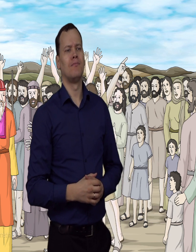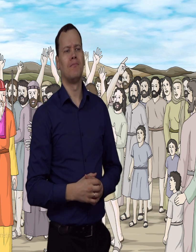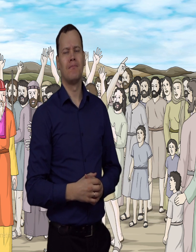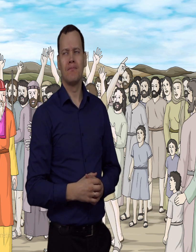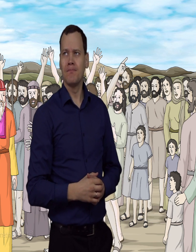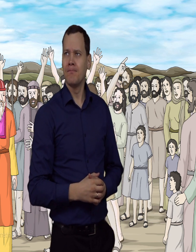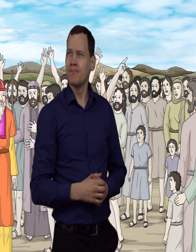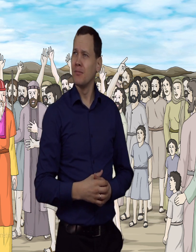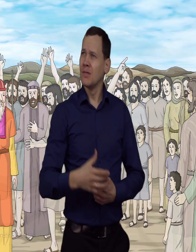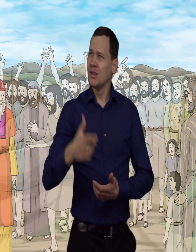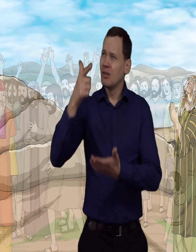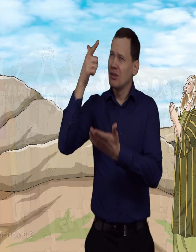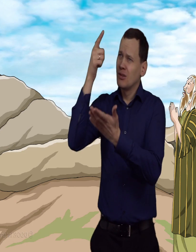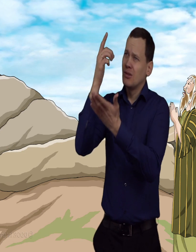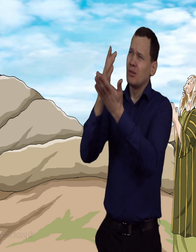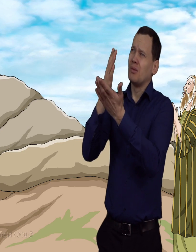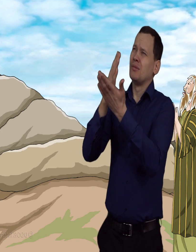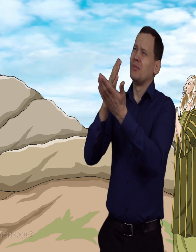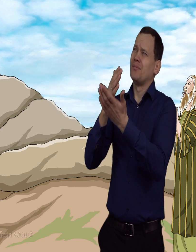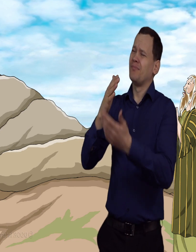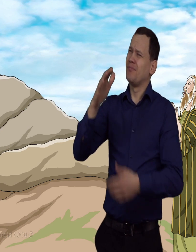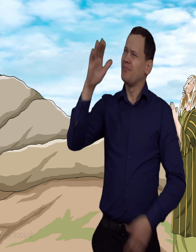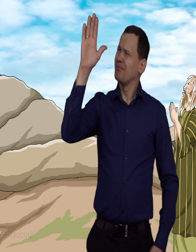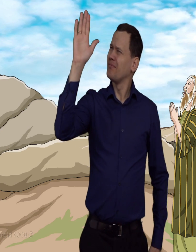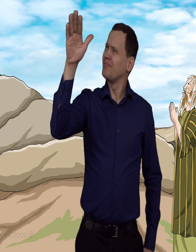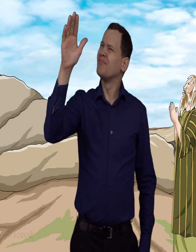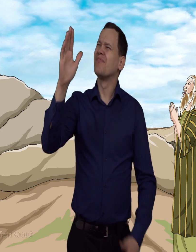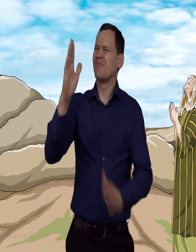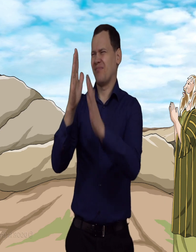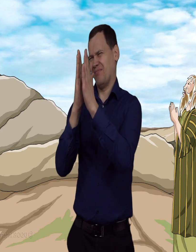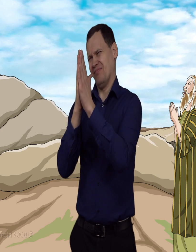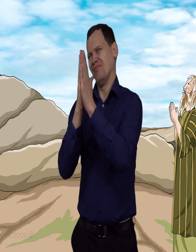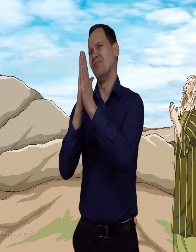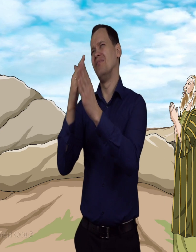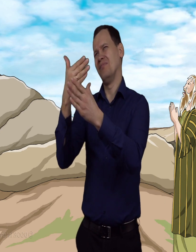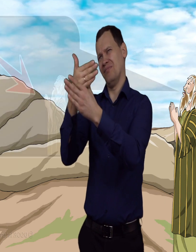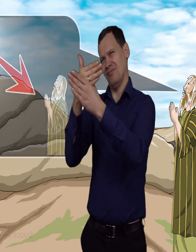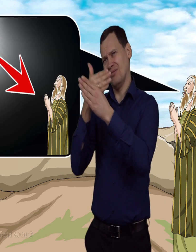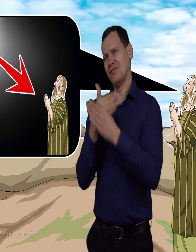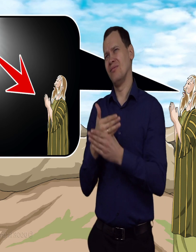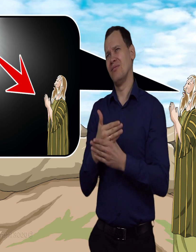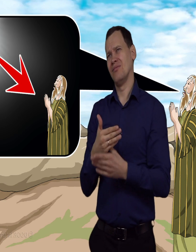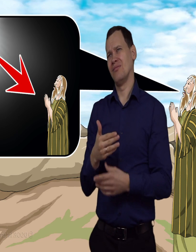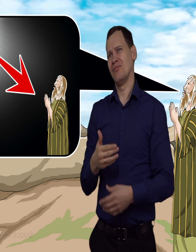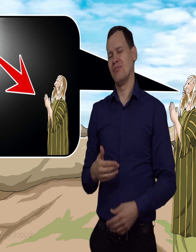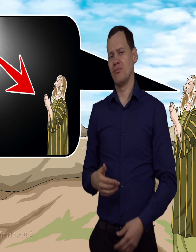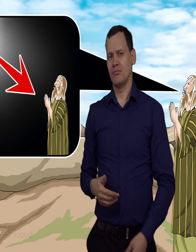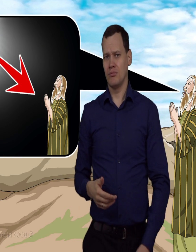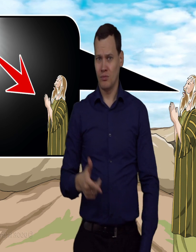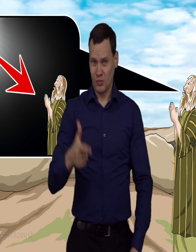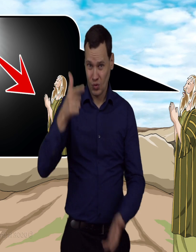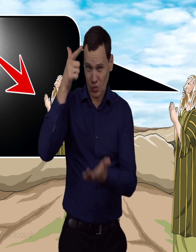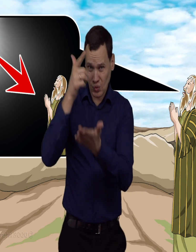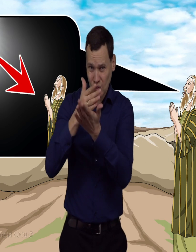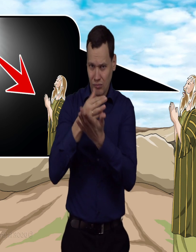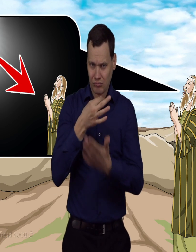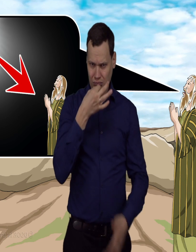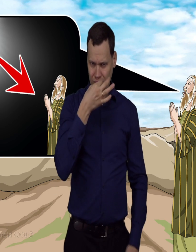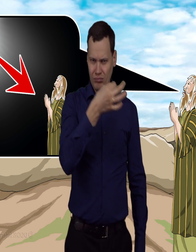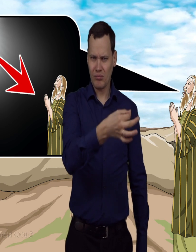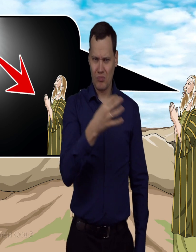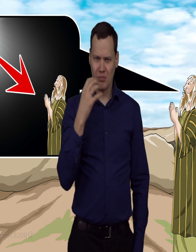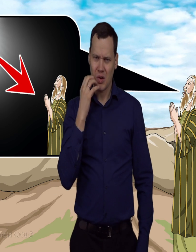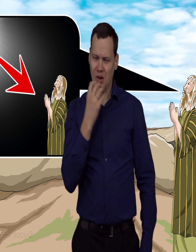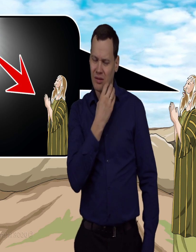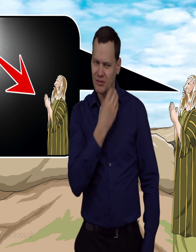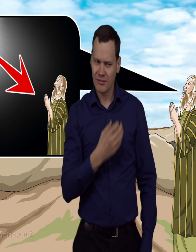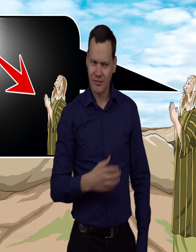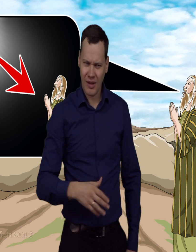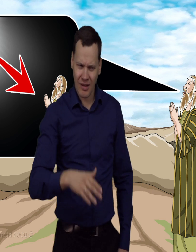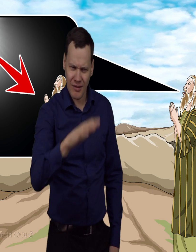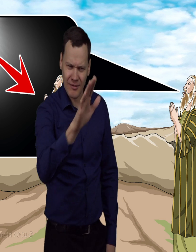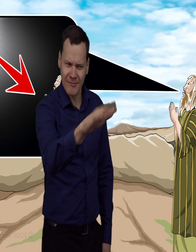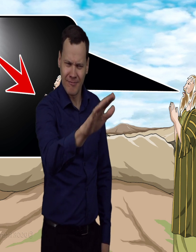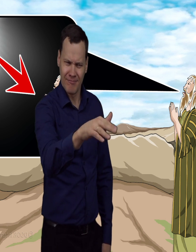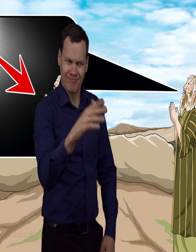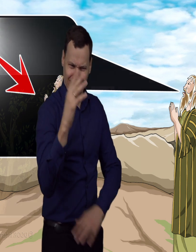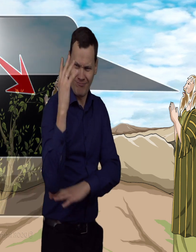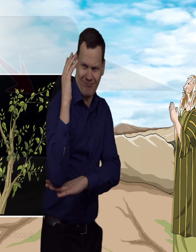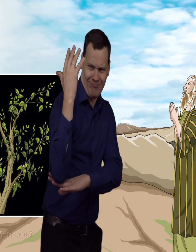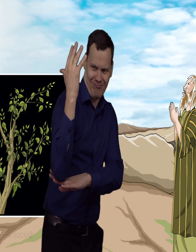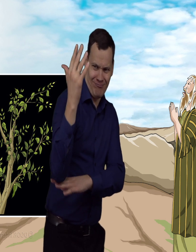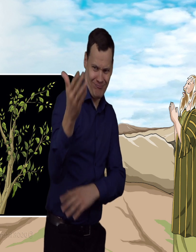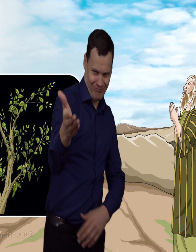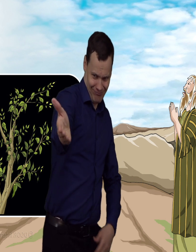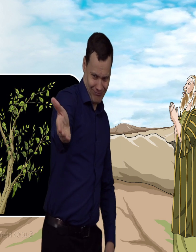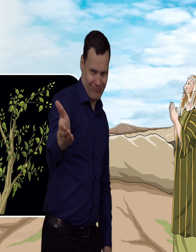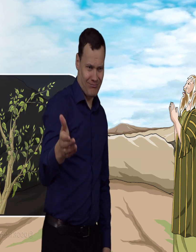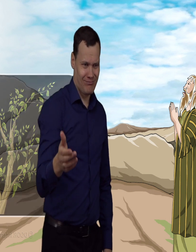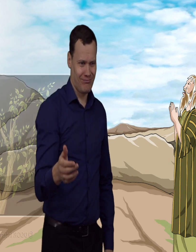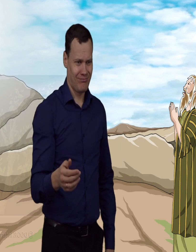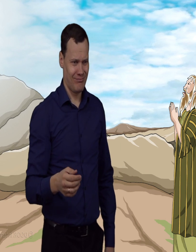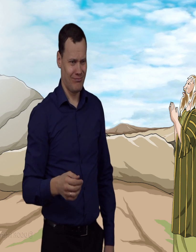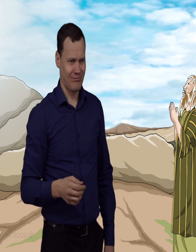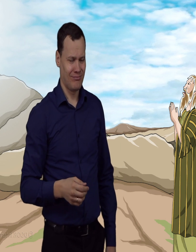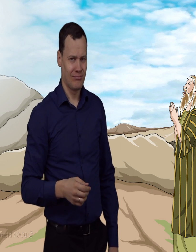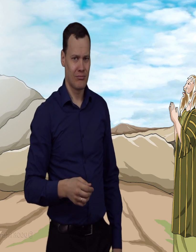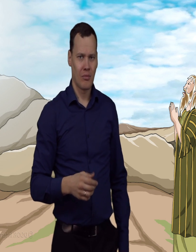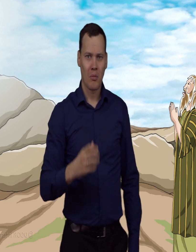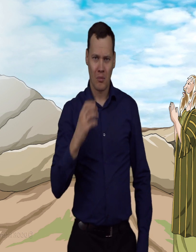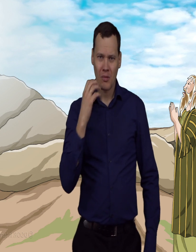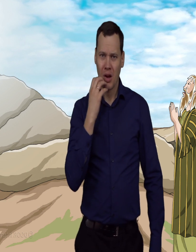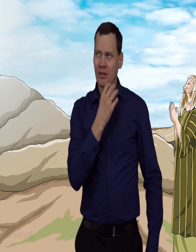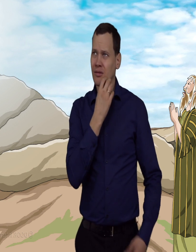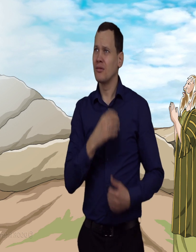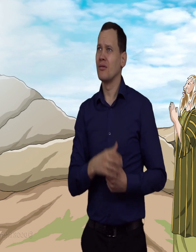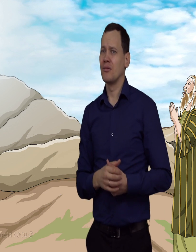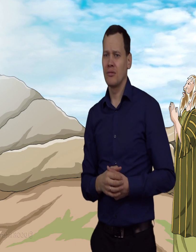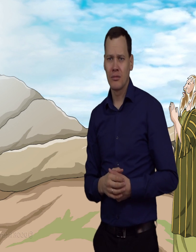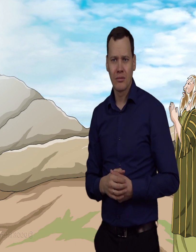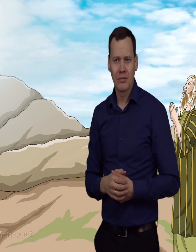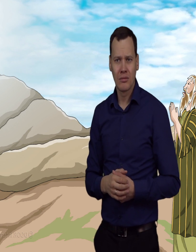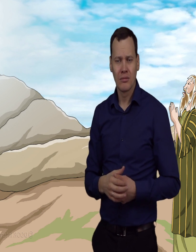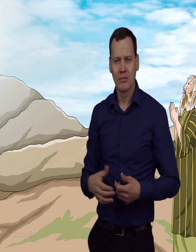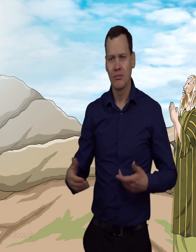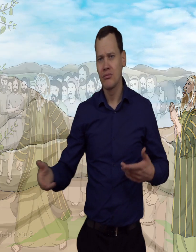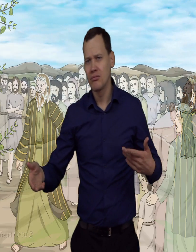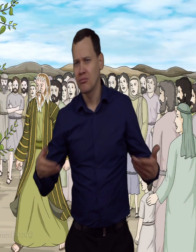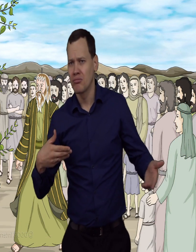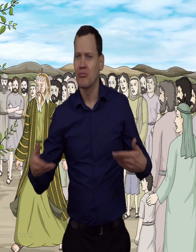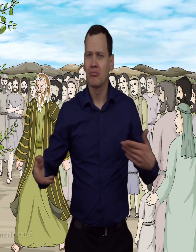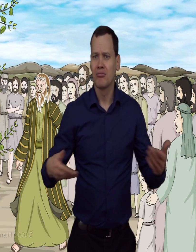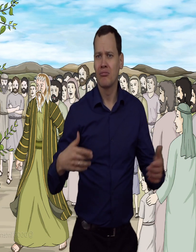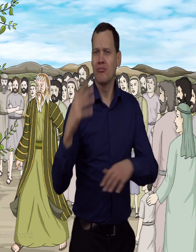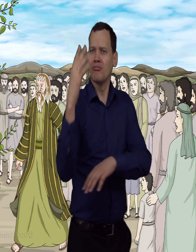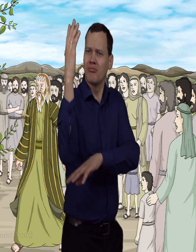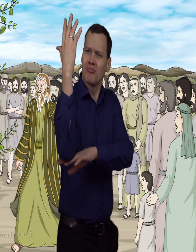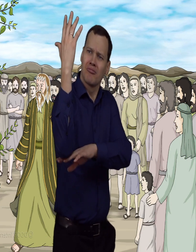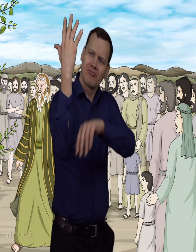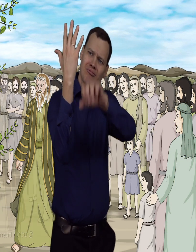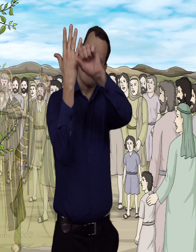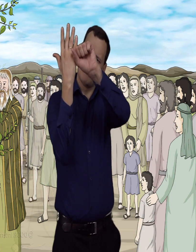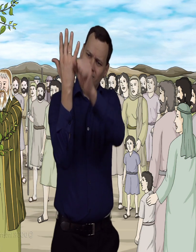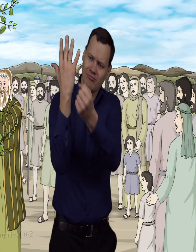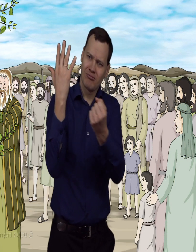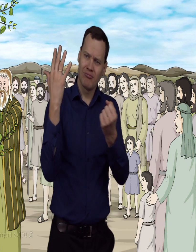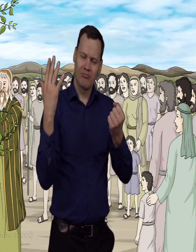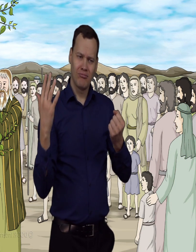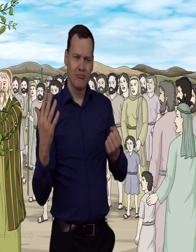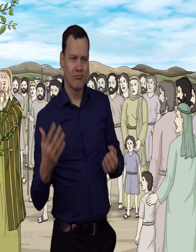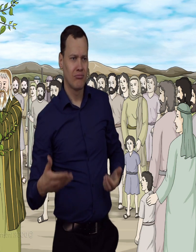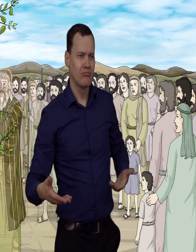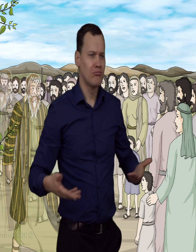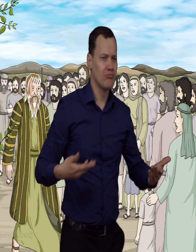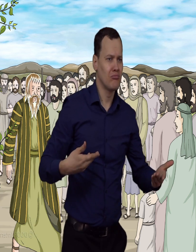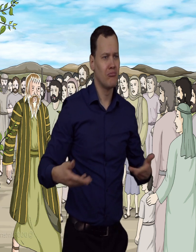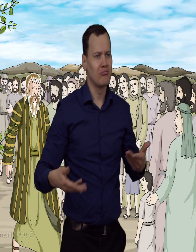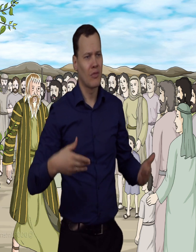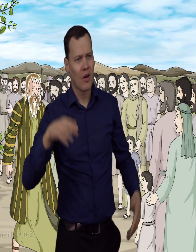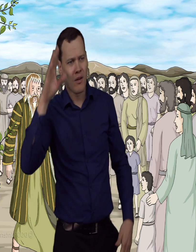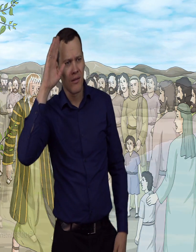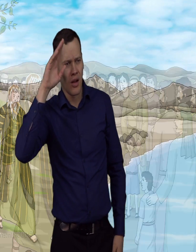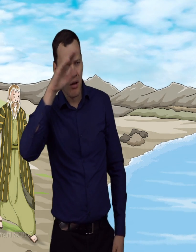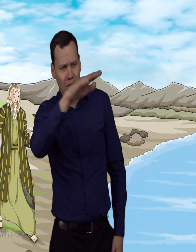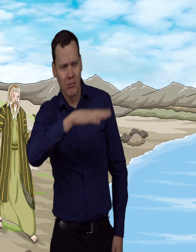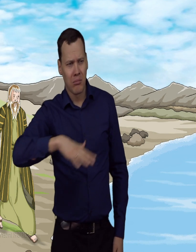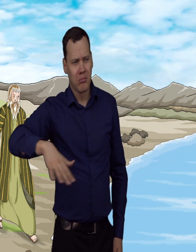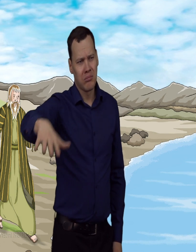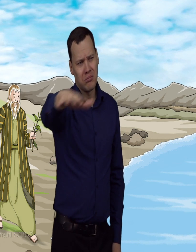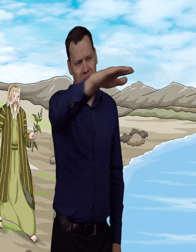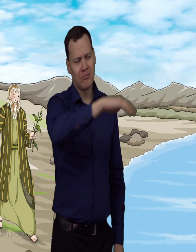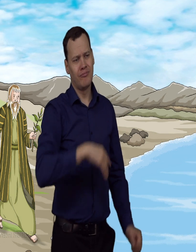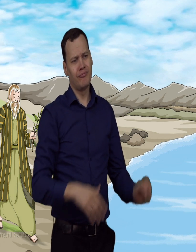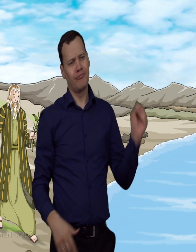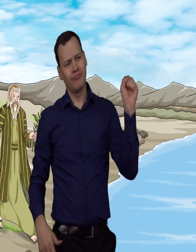And Moses cried out to the LORD, and the LORD showed him a log.